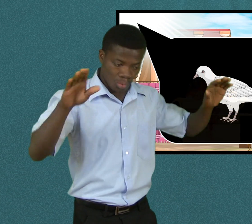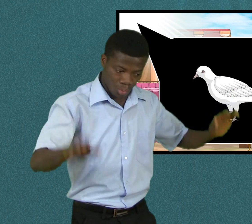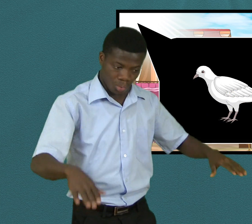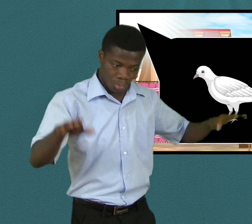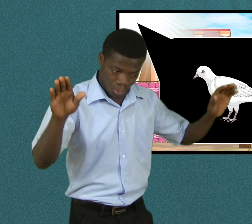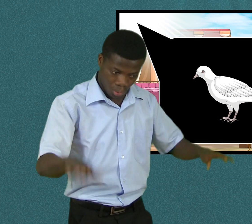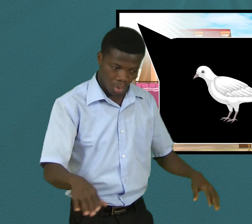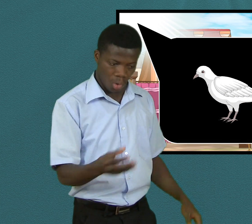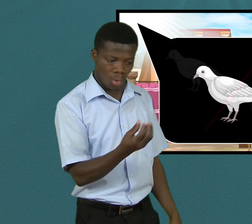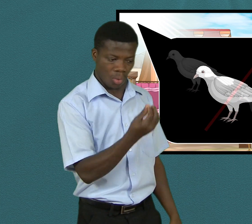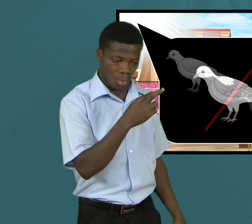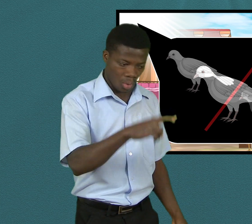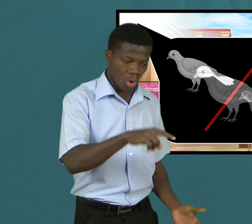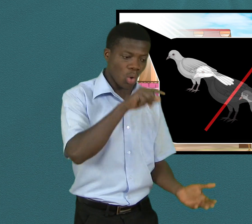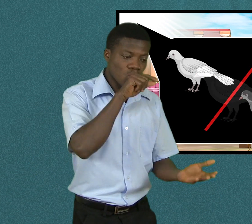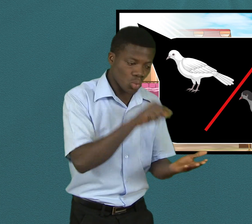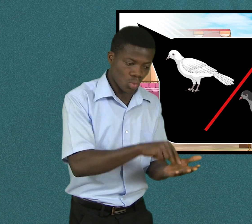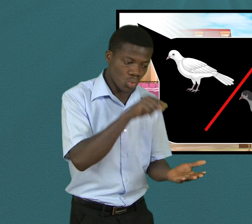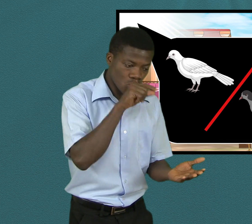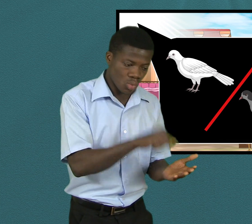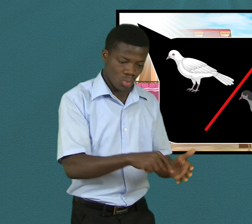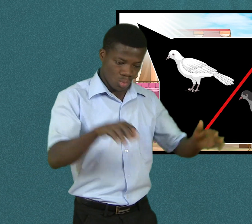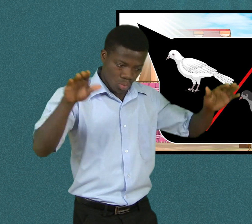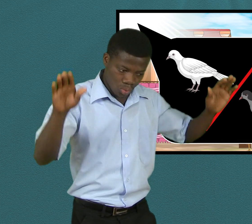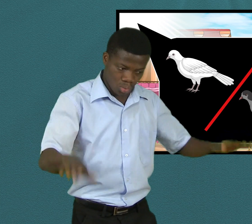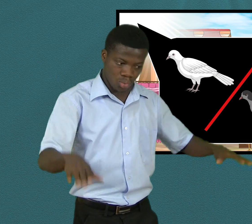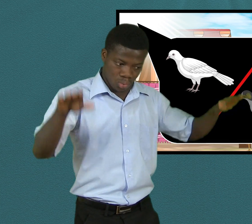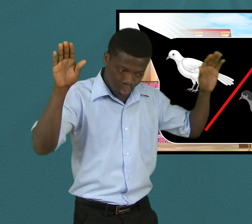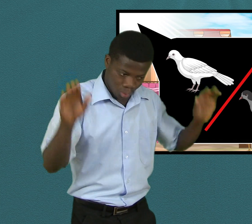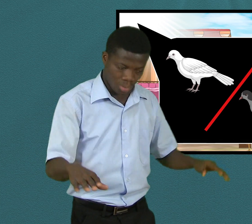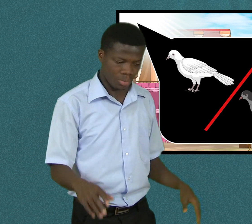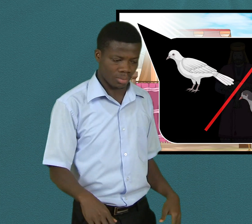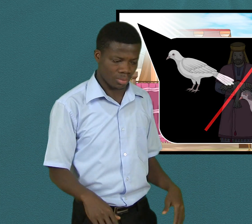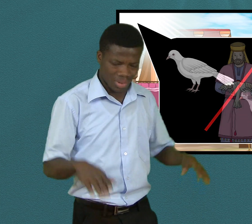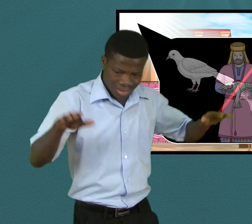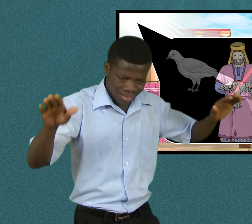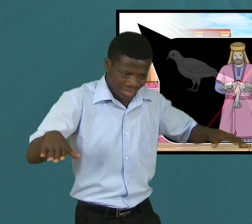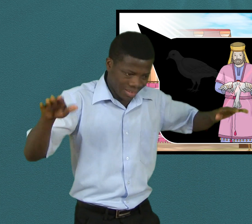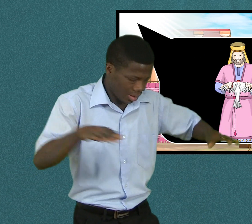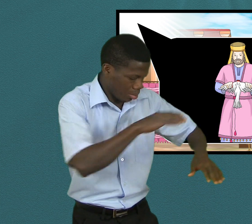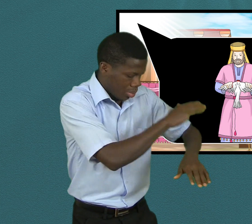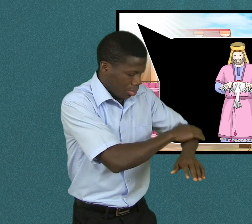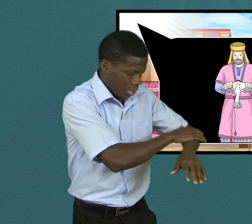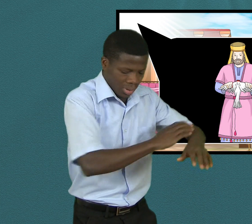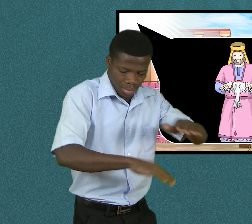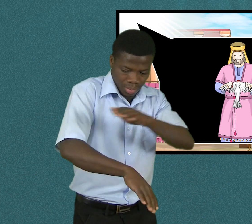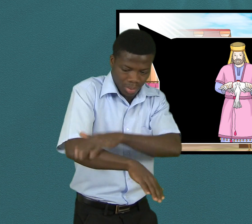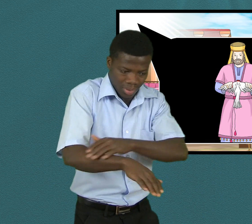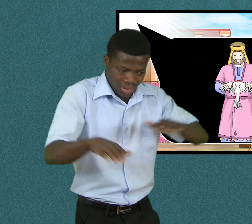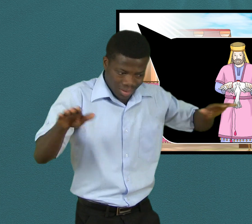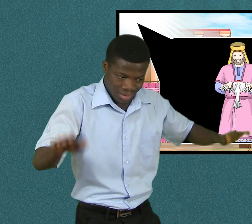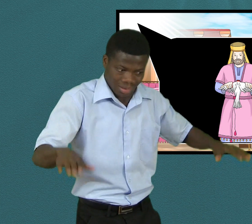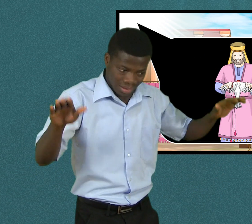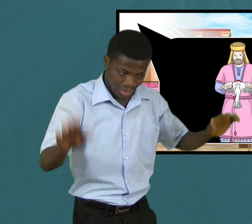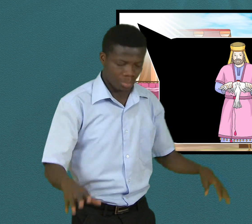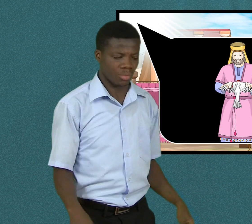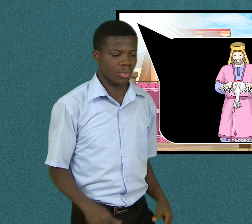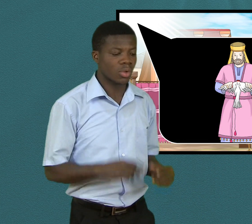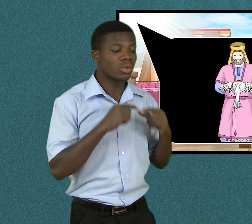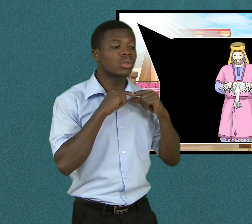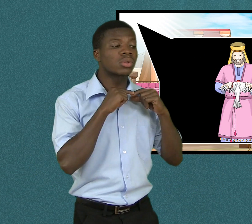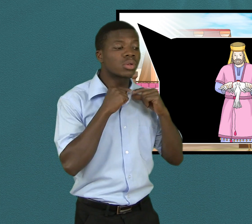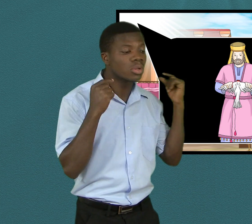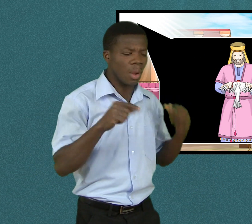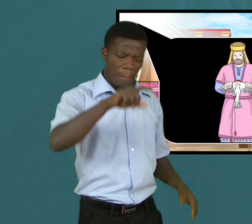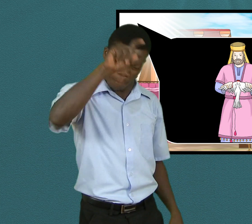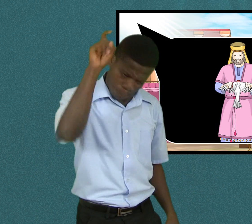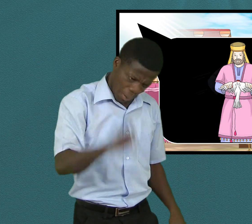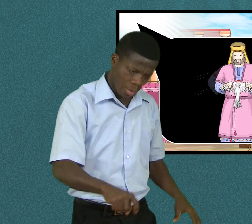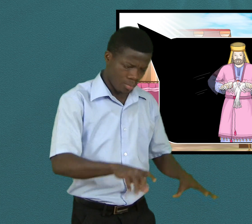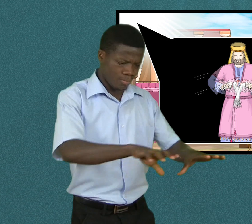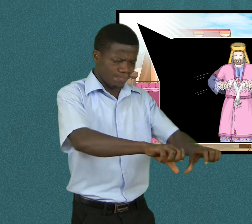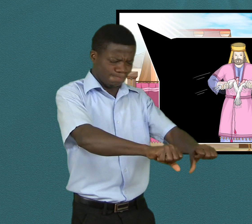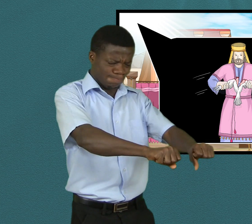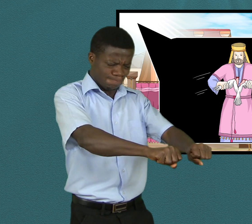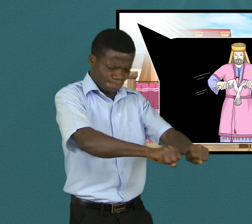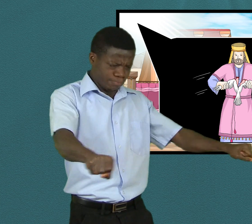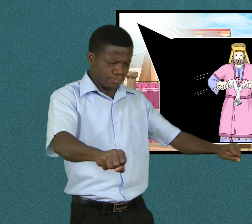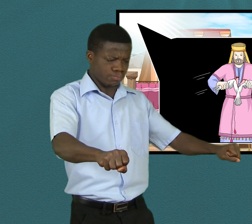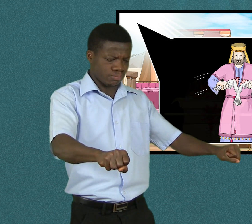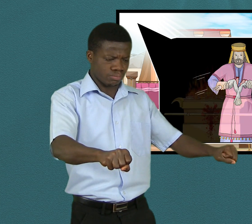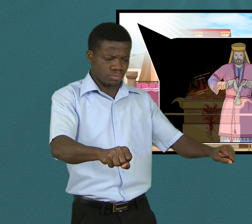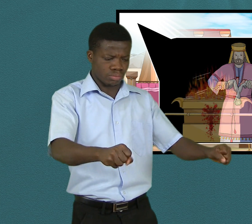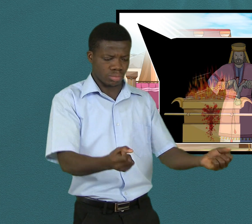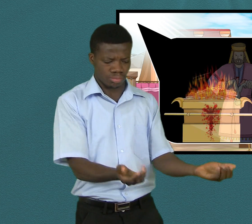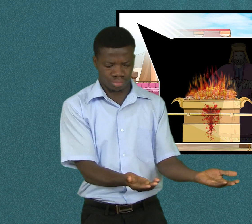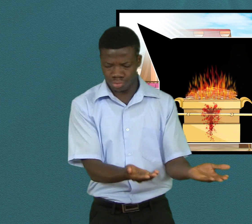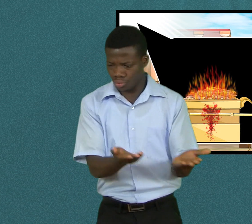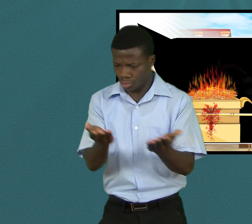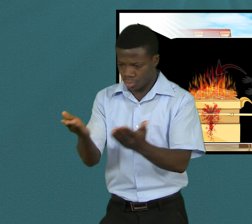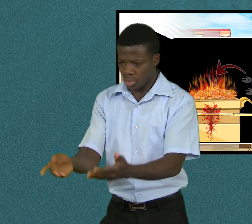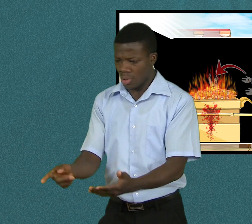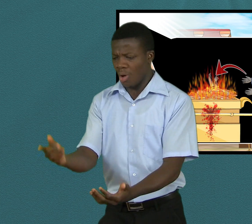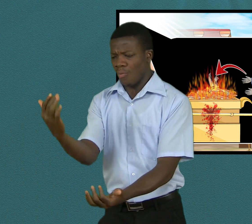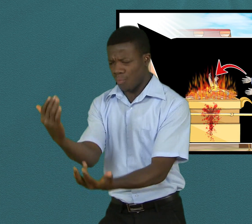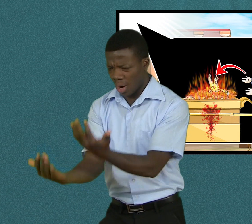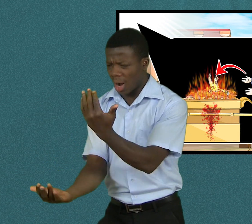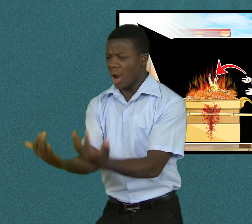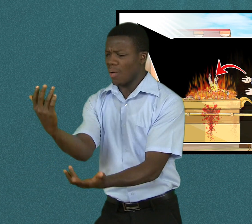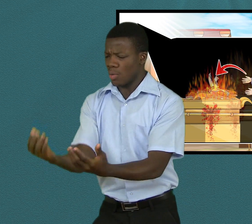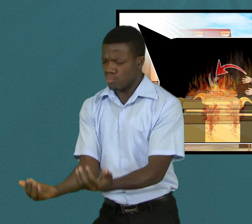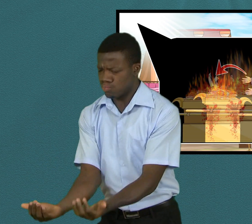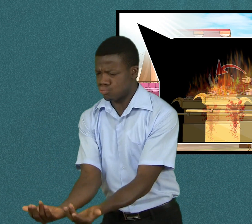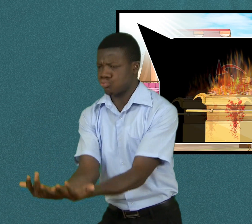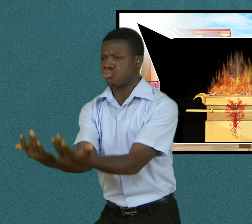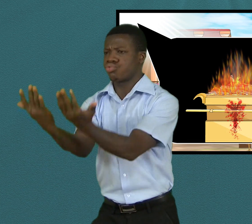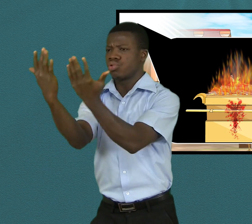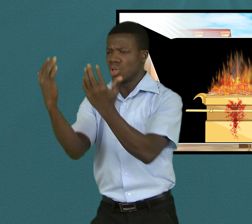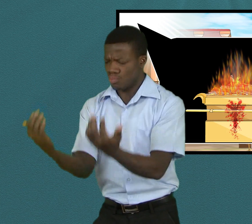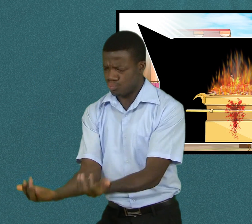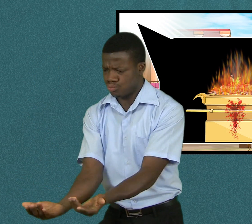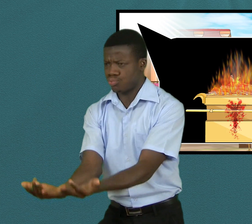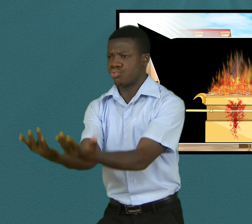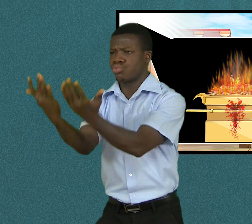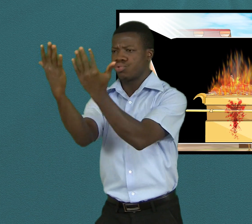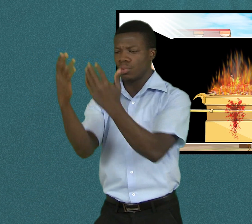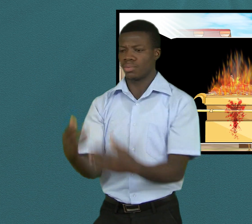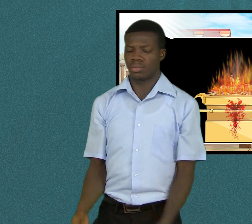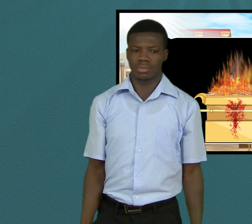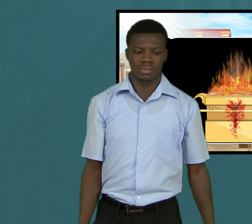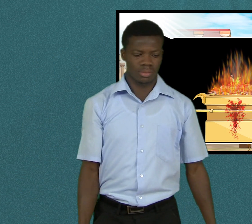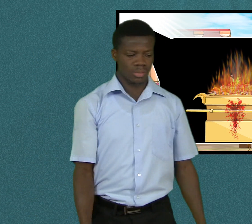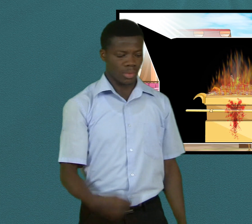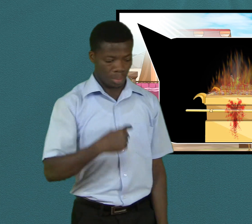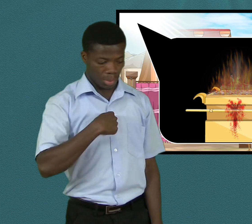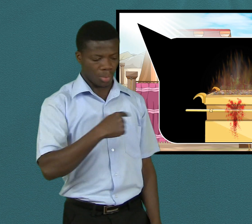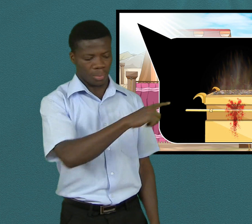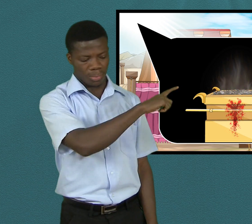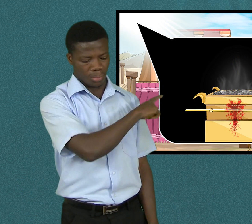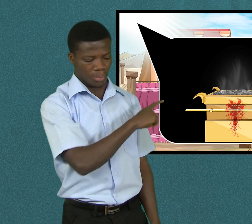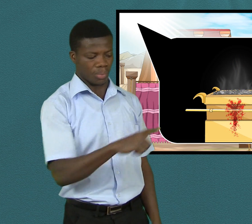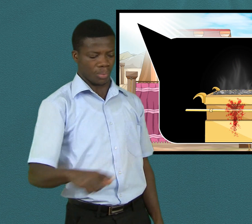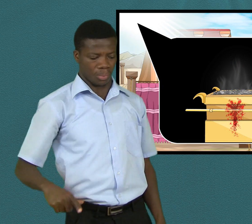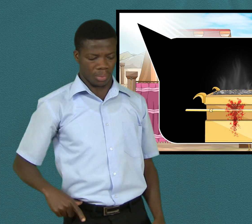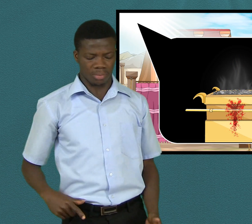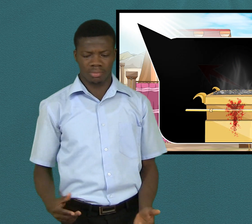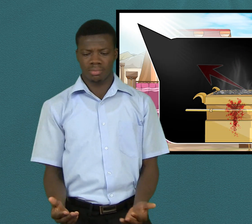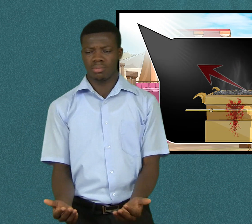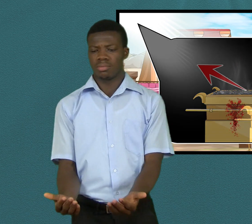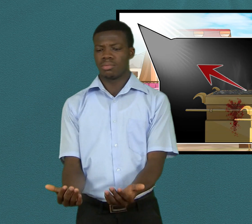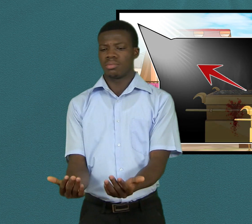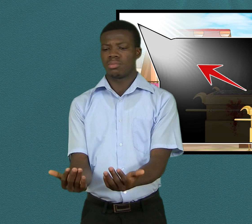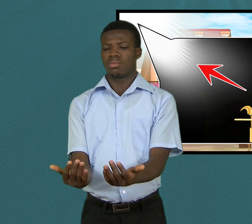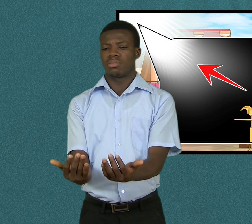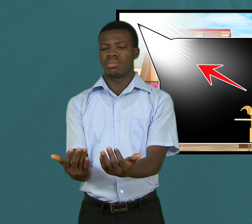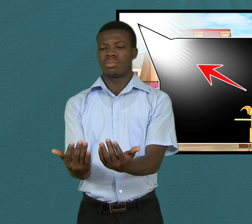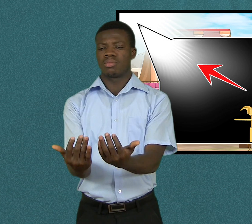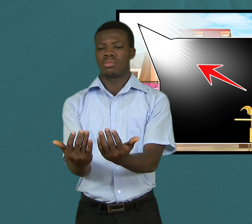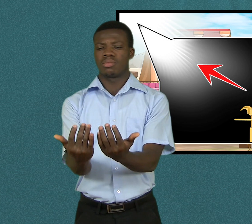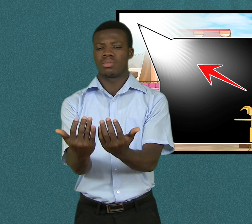He shall tear it open by its wings, without dividing the bird completely. And the priest is to burn it on the altar atop the burning wood.